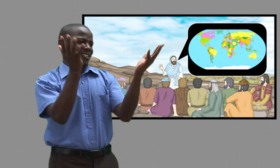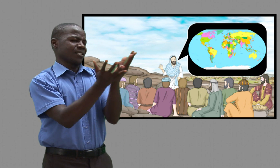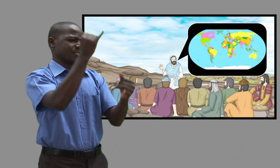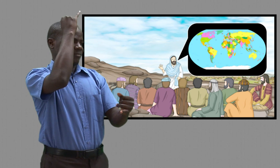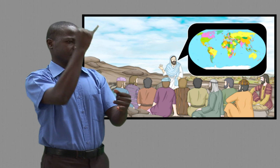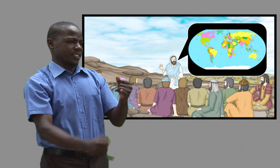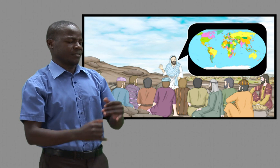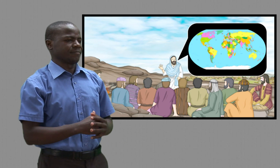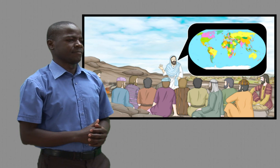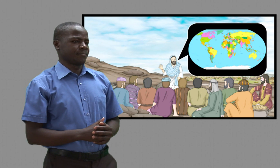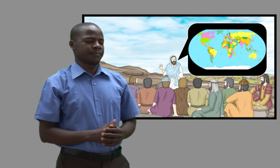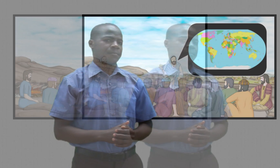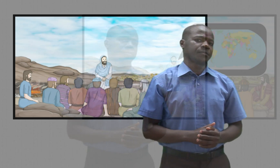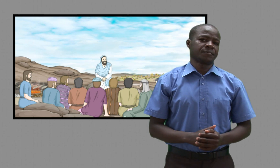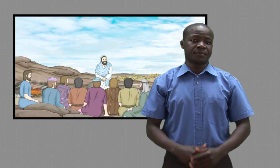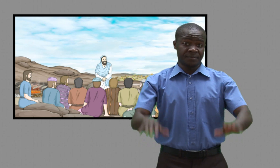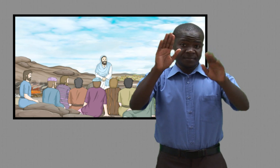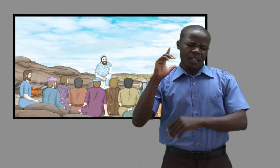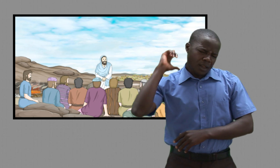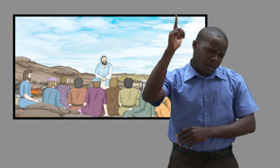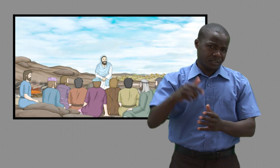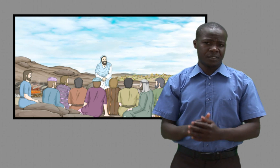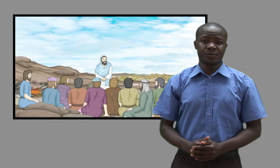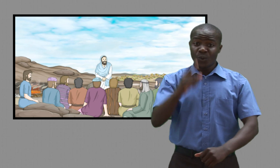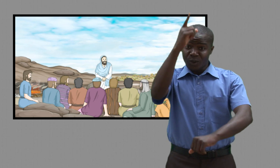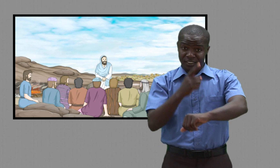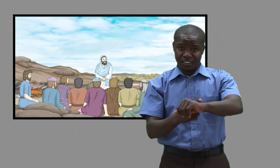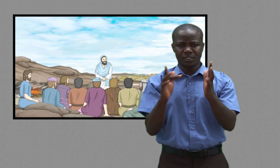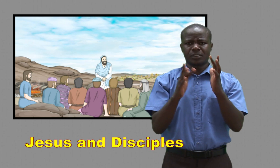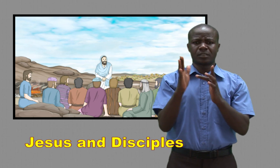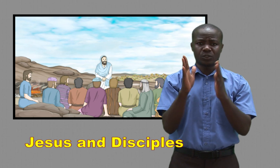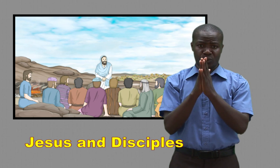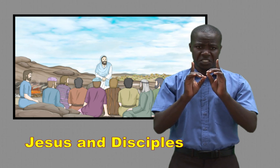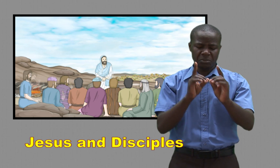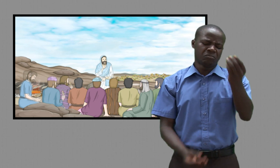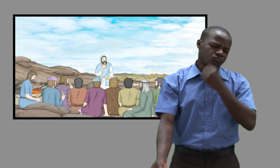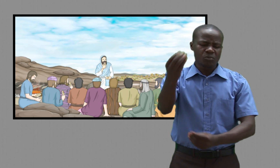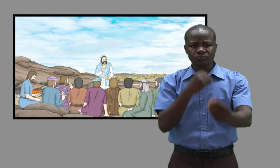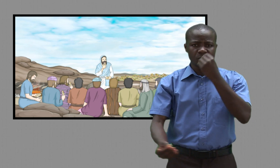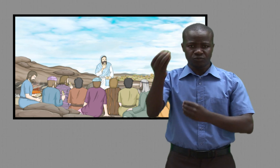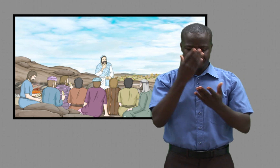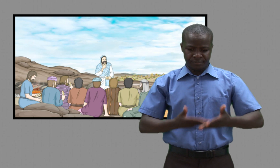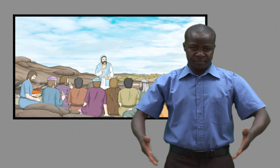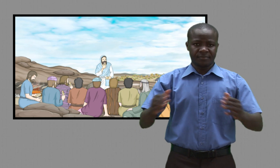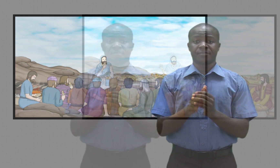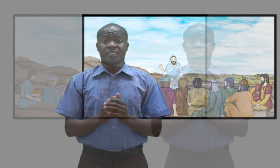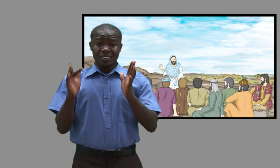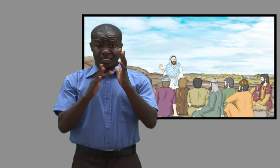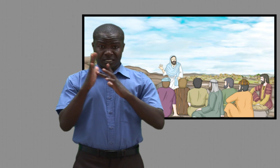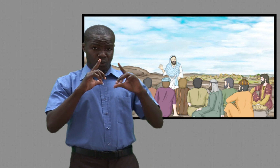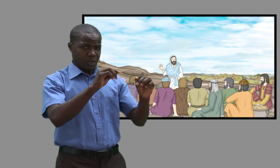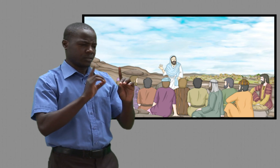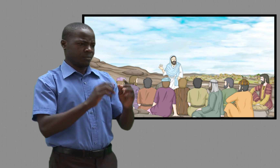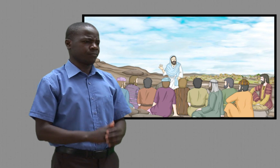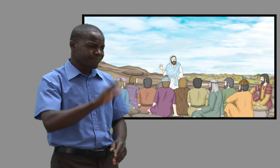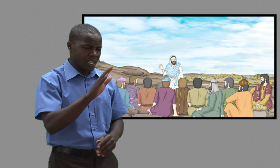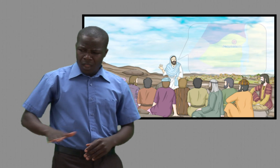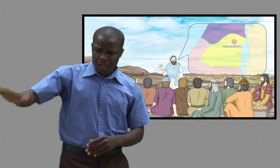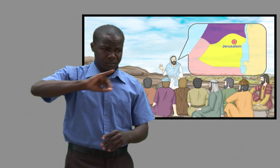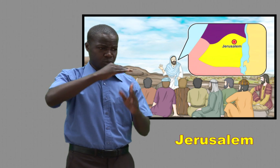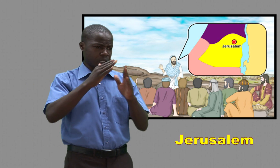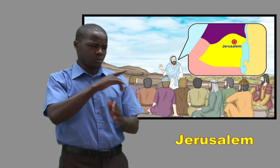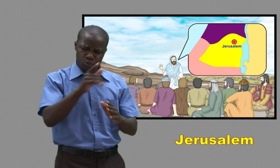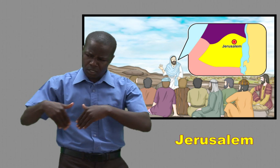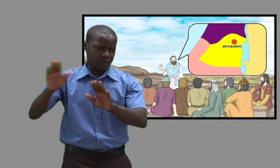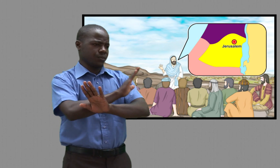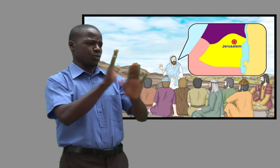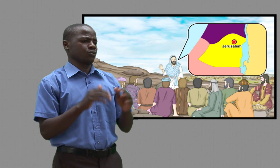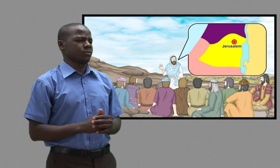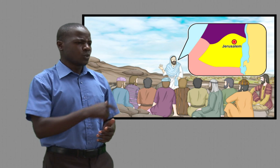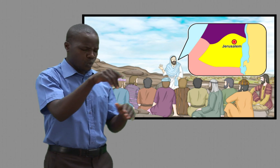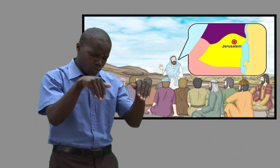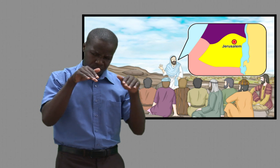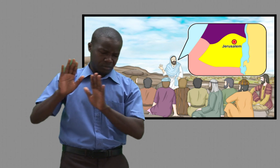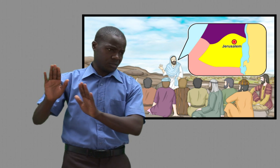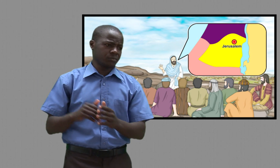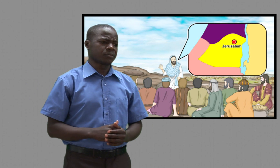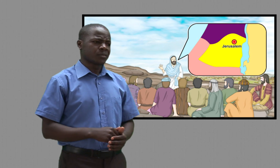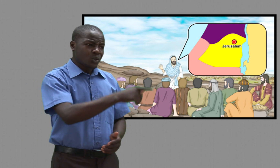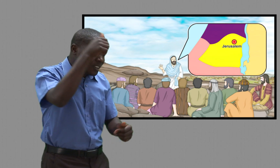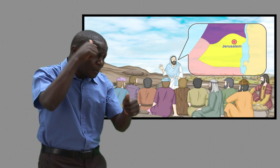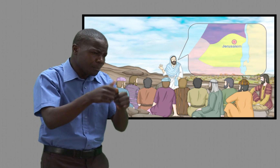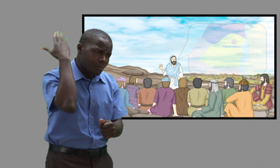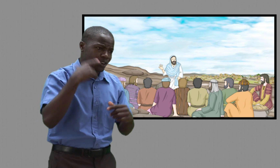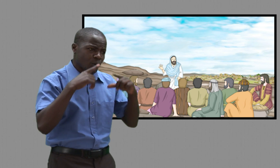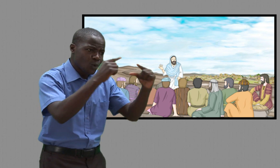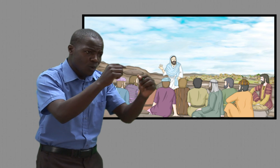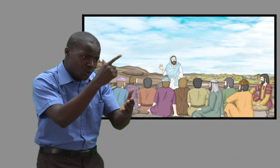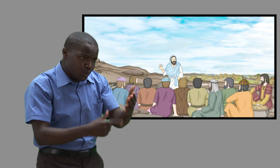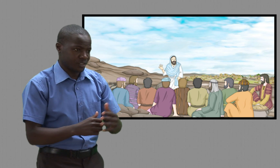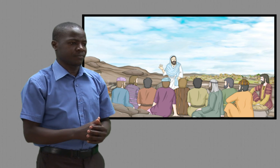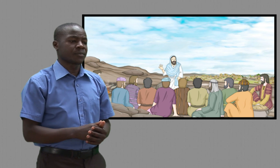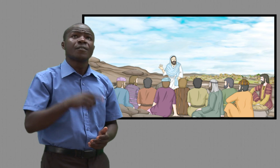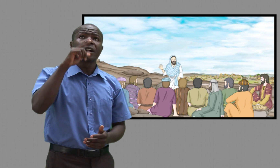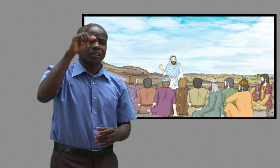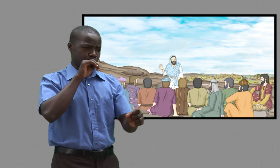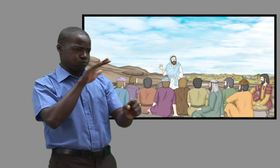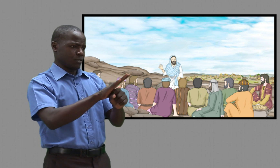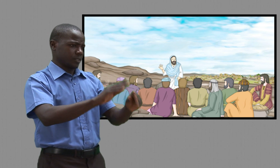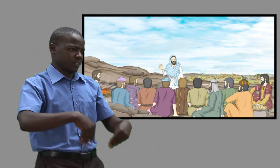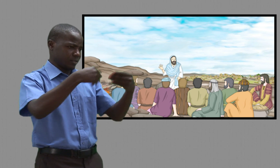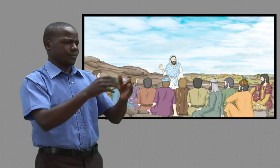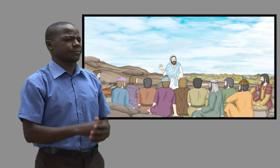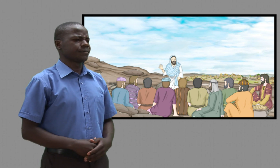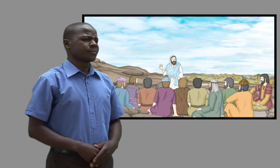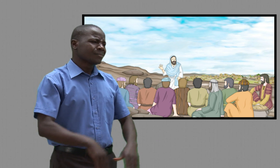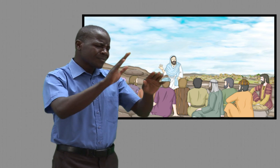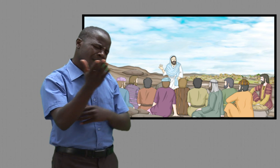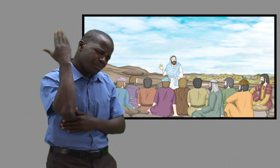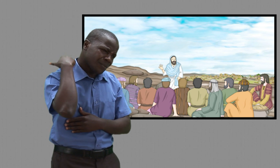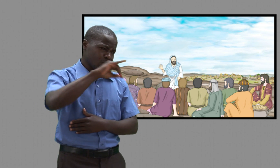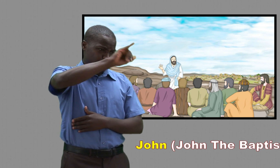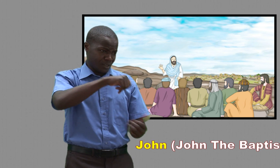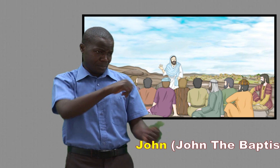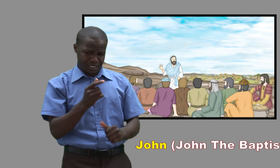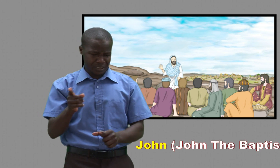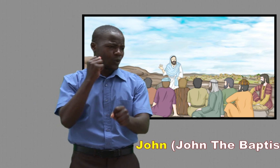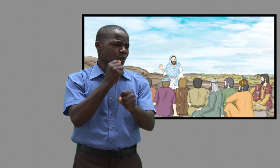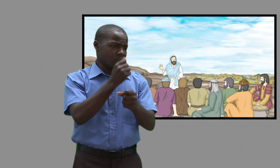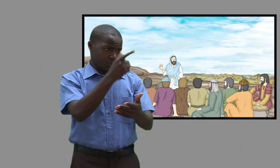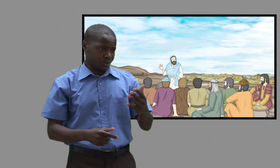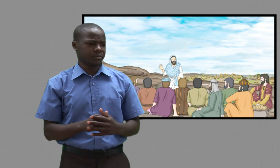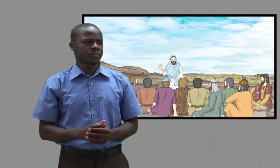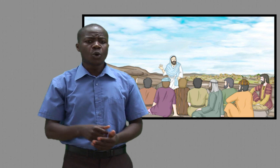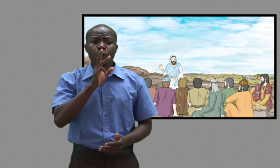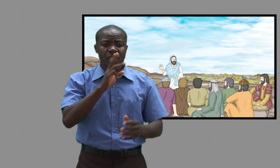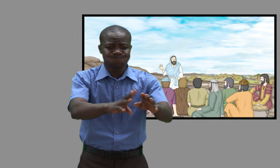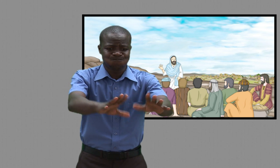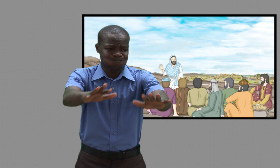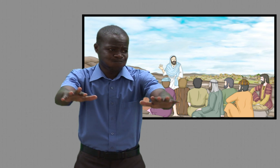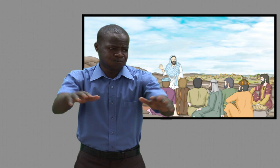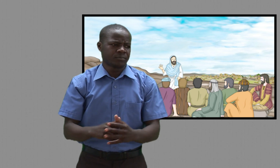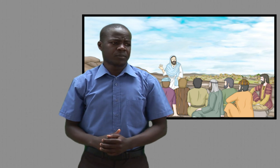And while they were gathered together, He commanded them: “Do not leave Jerusalem, but wait for the gift the Father promised, which you have heard Me discuss.